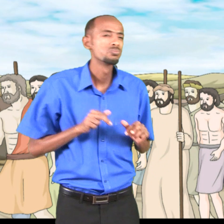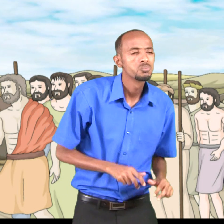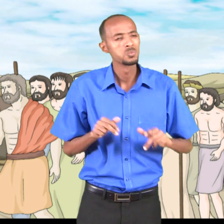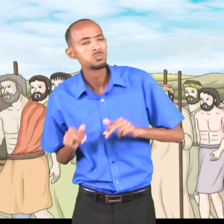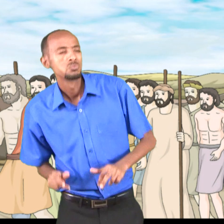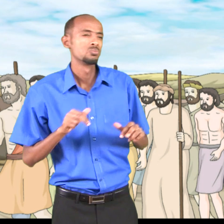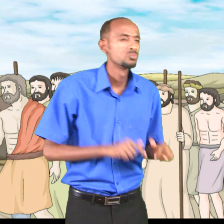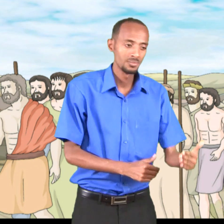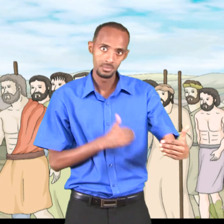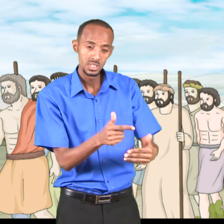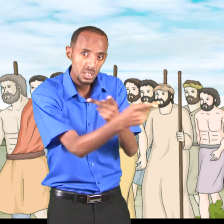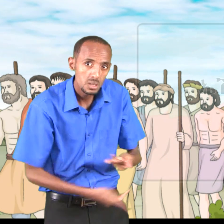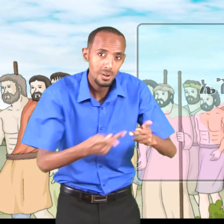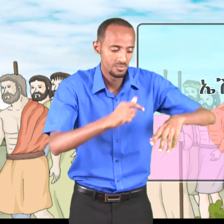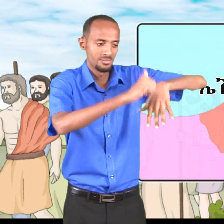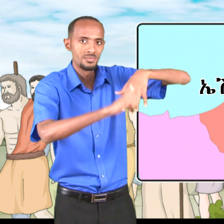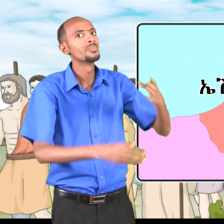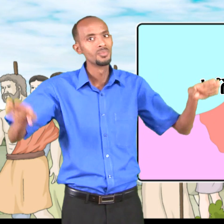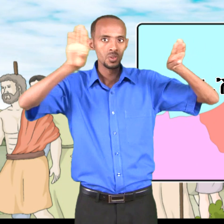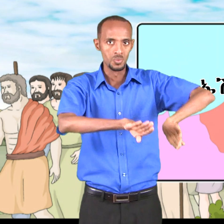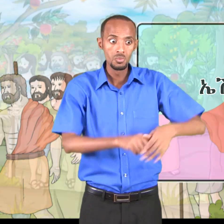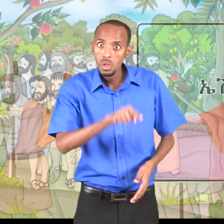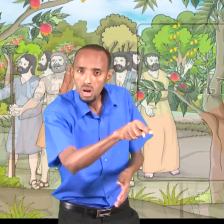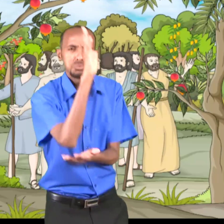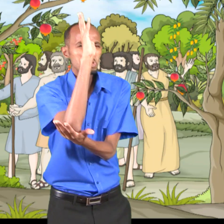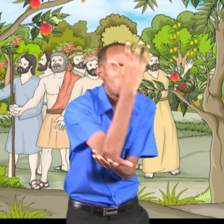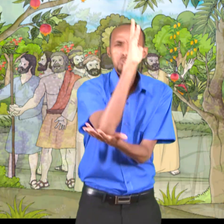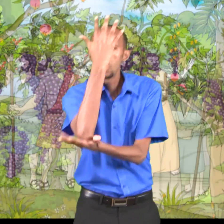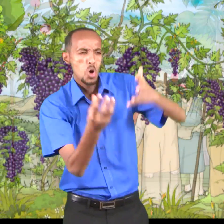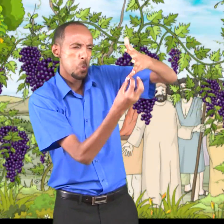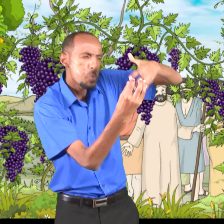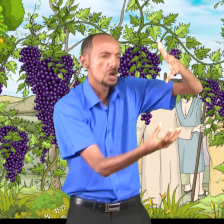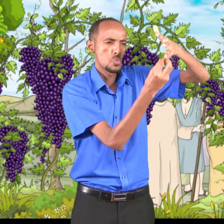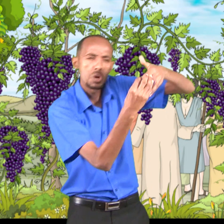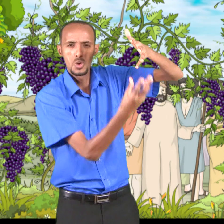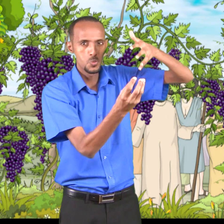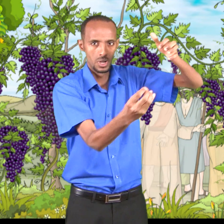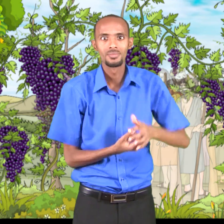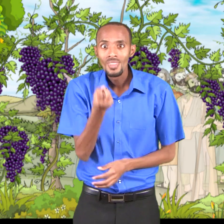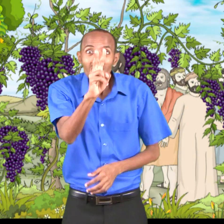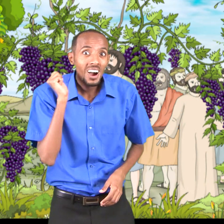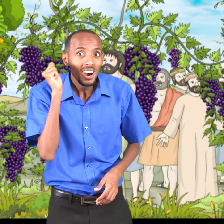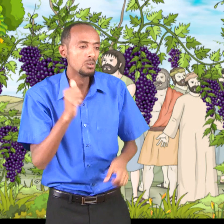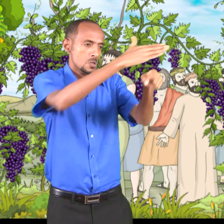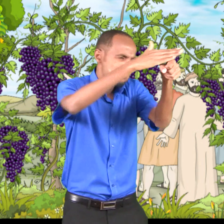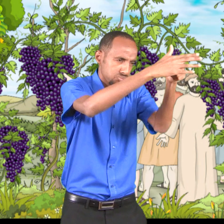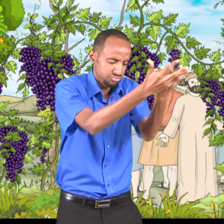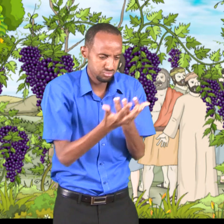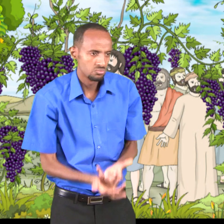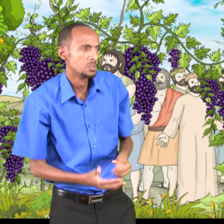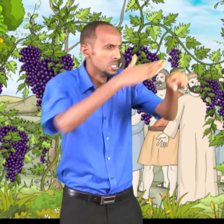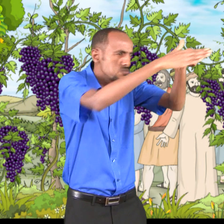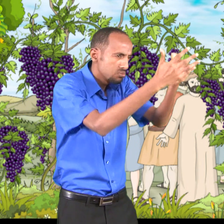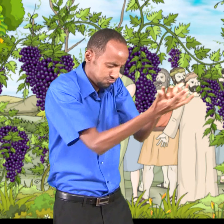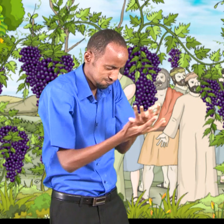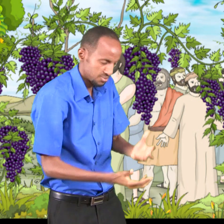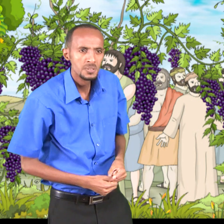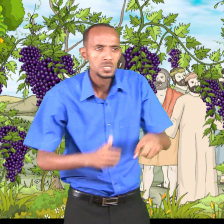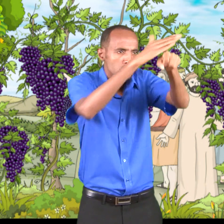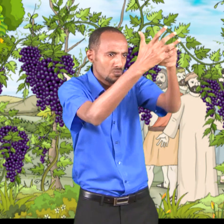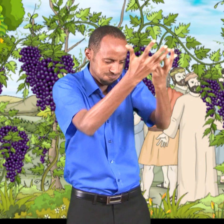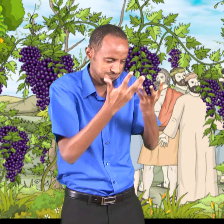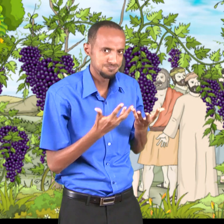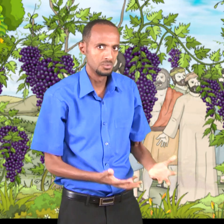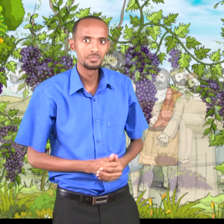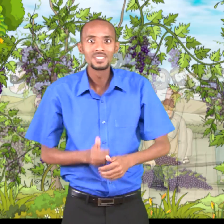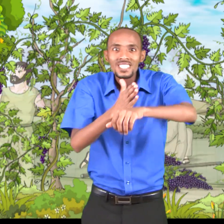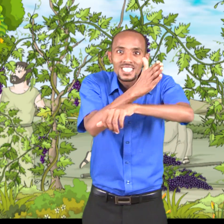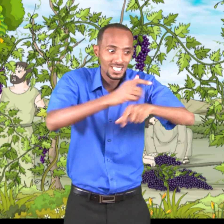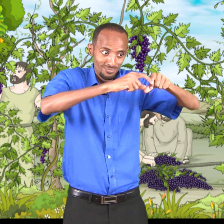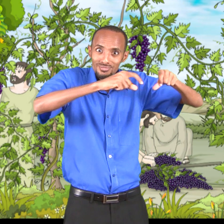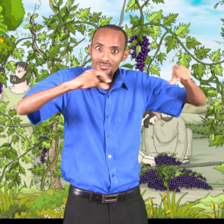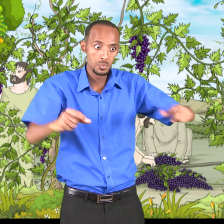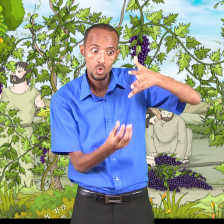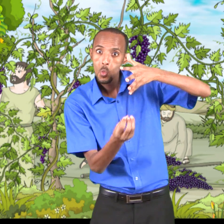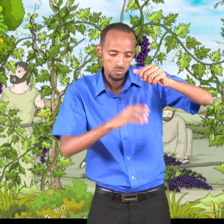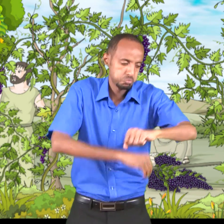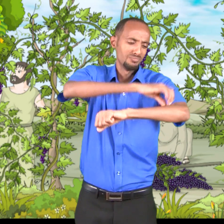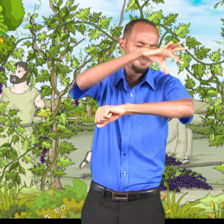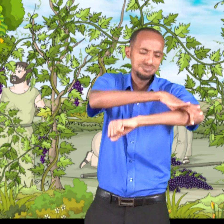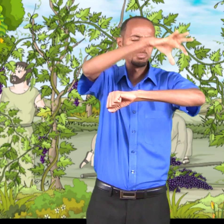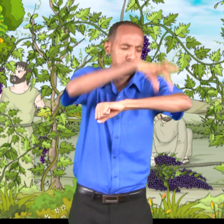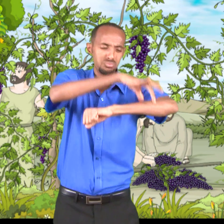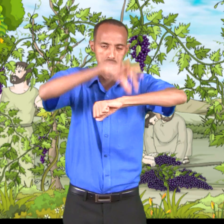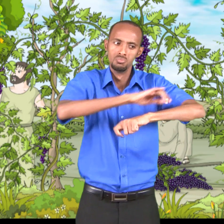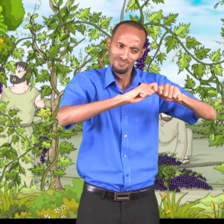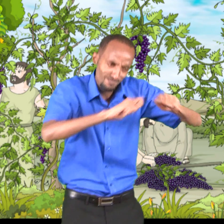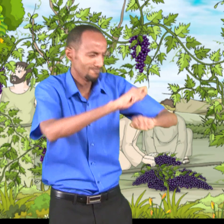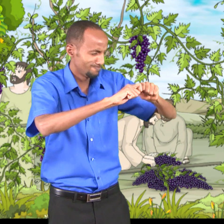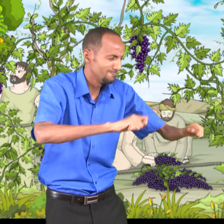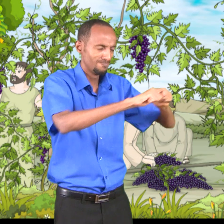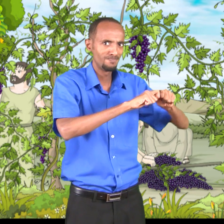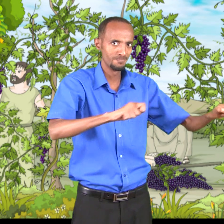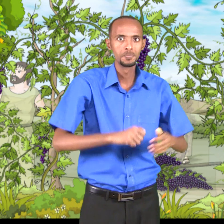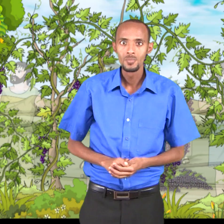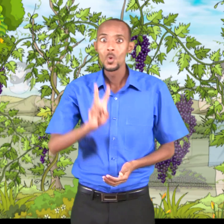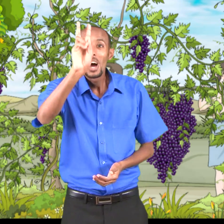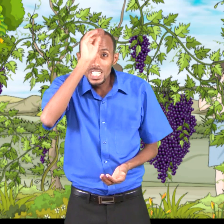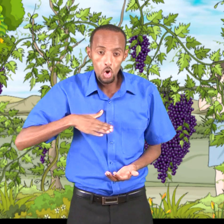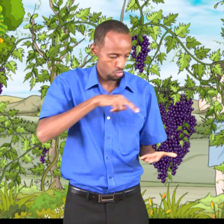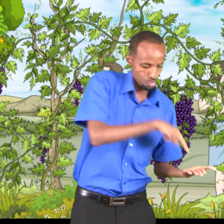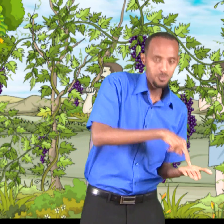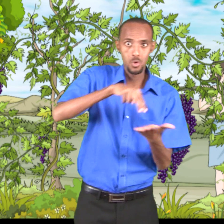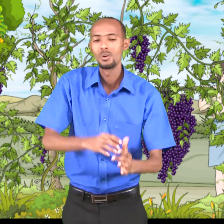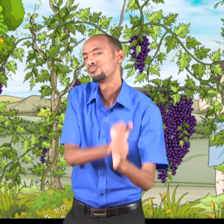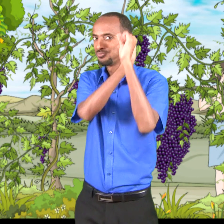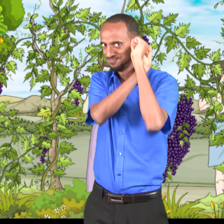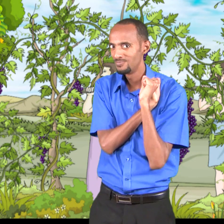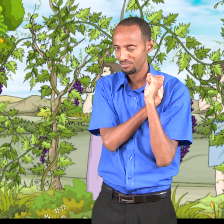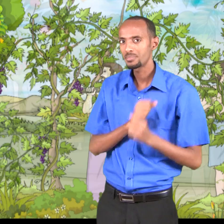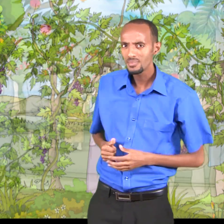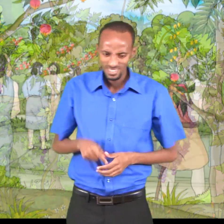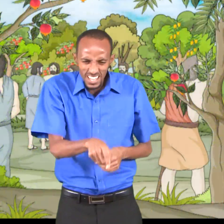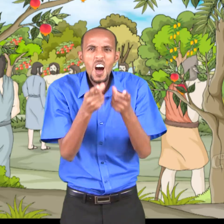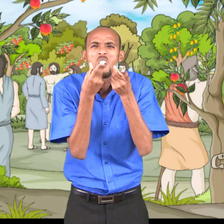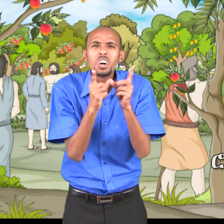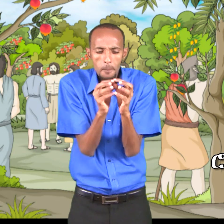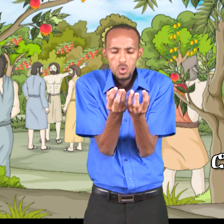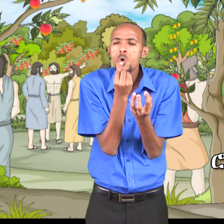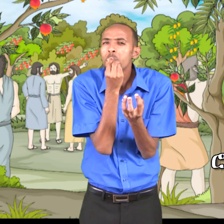When they came to the Valley of Eshcol, they cut down a branch with a single cluster of grapes, which they carried on a pole between two men.